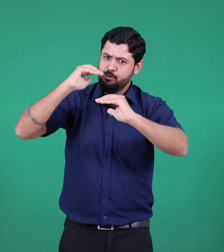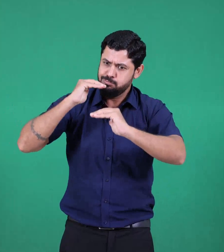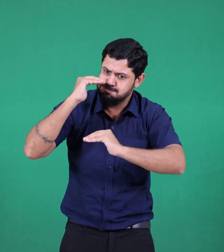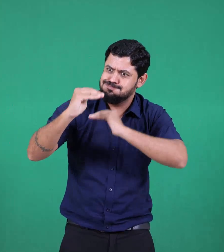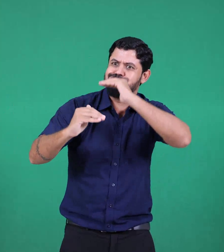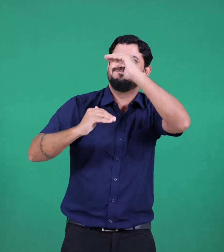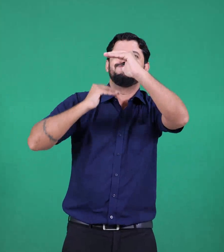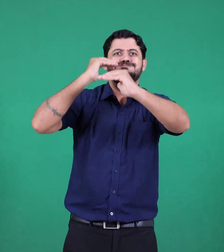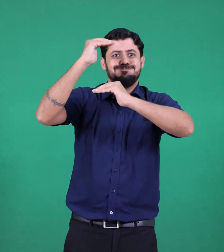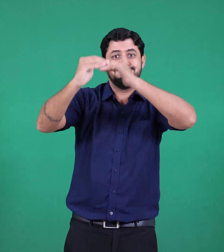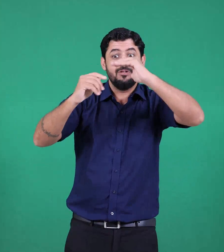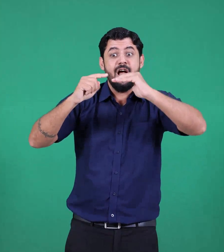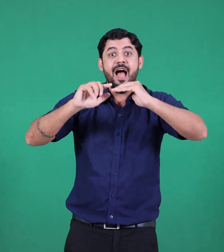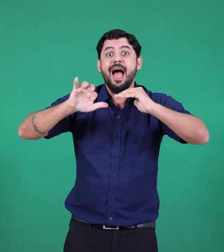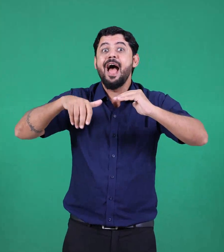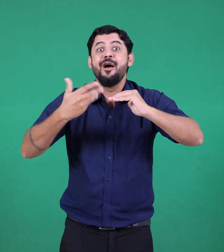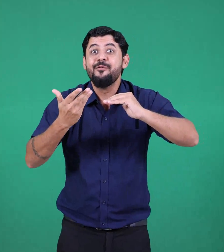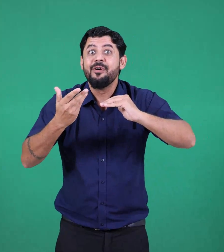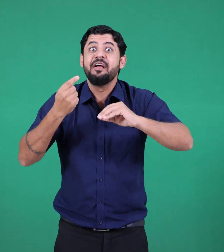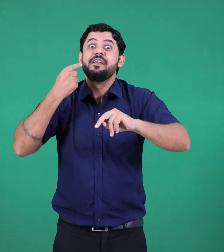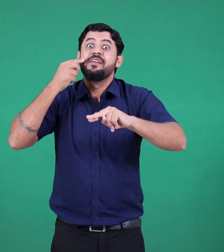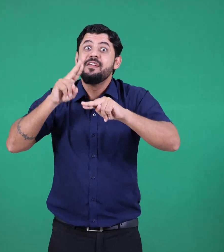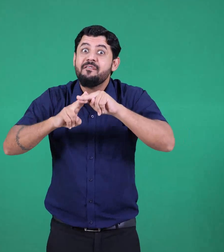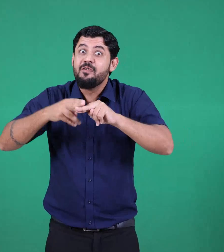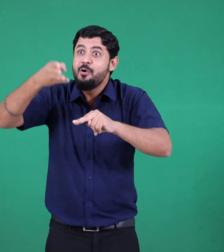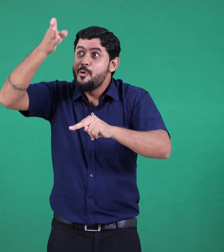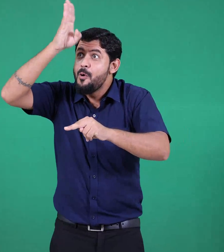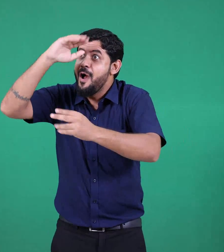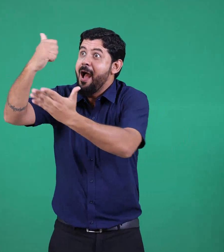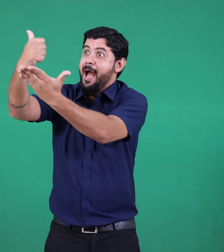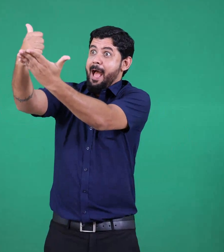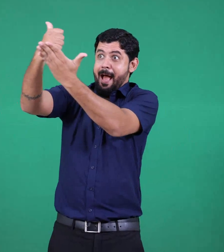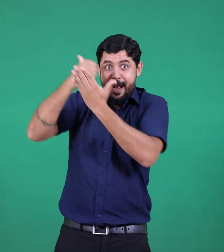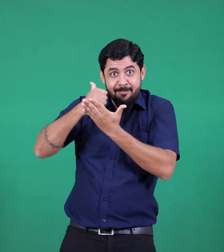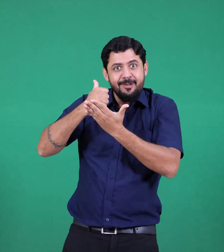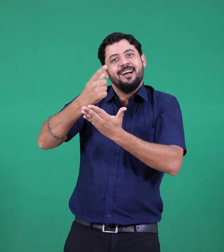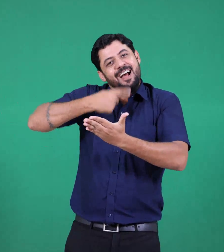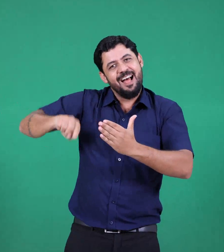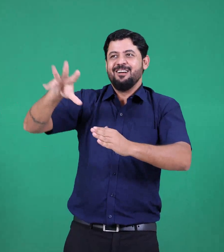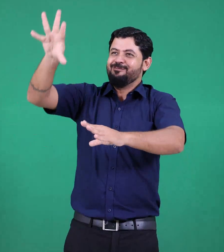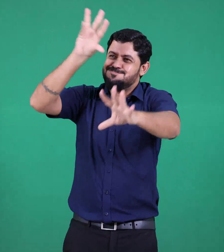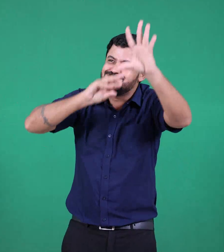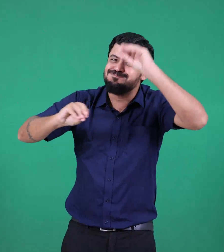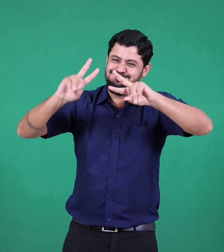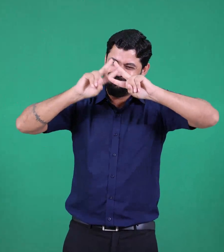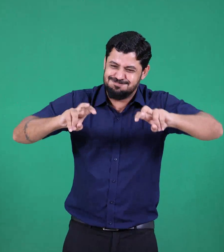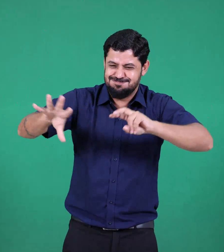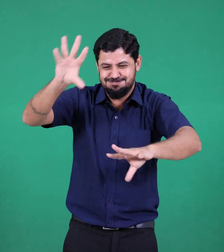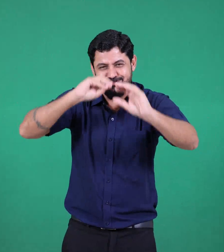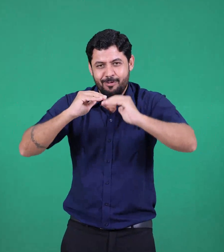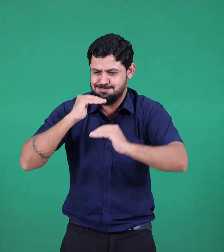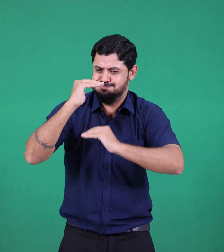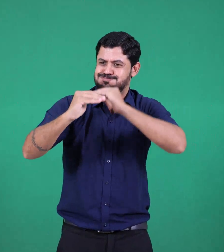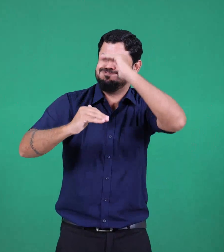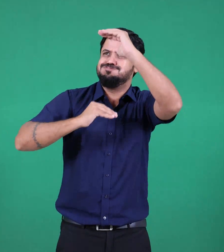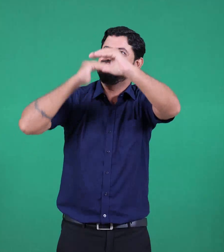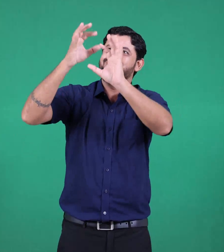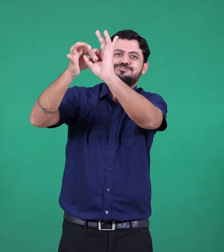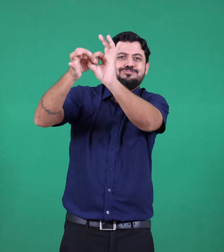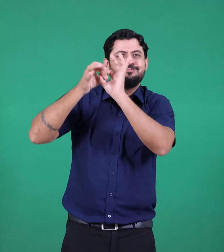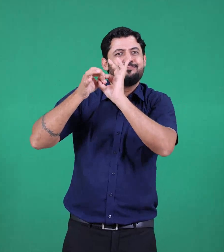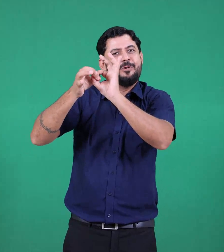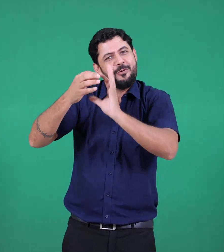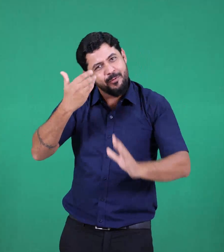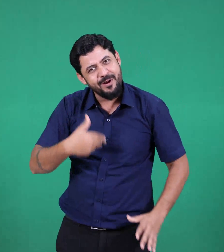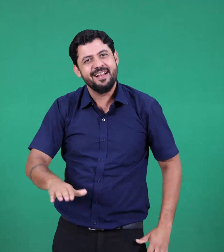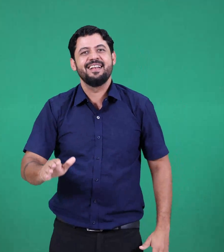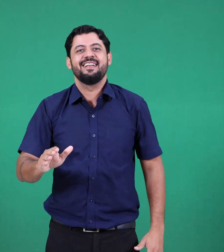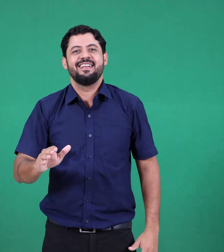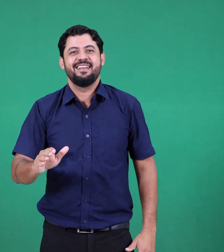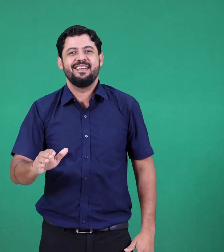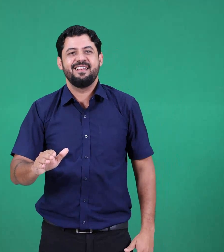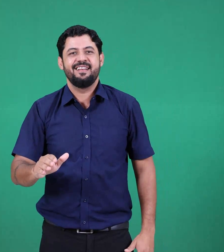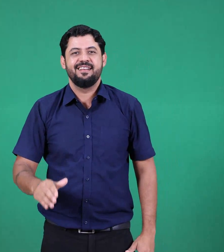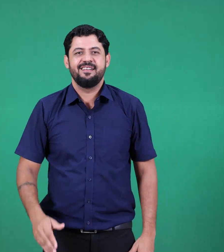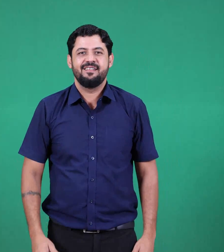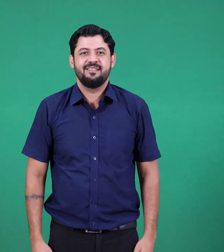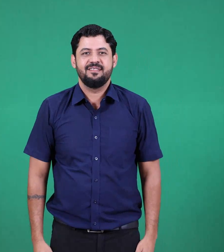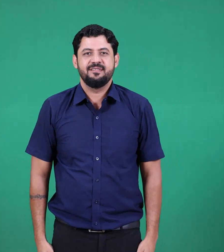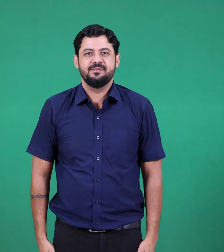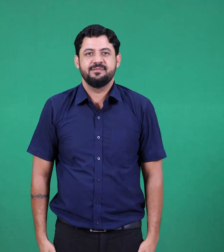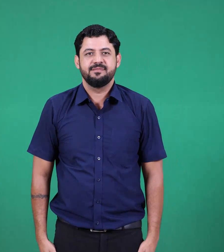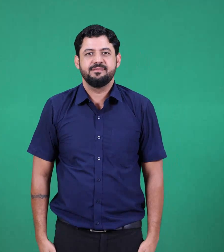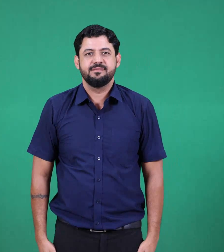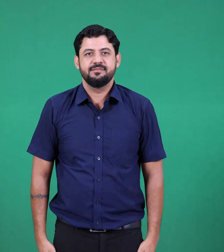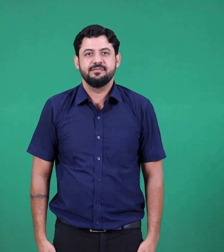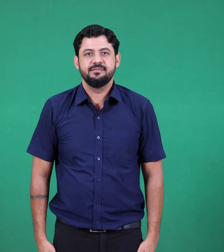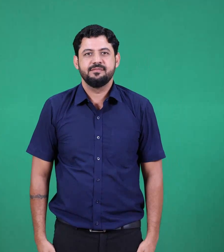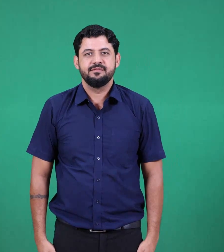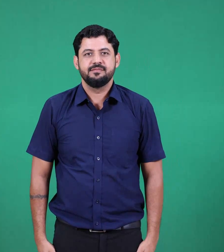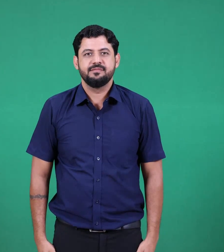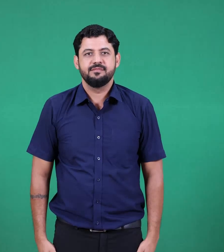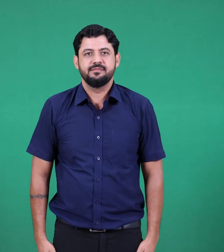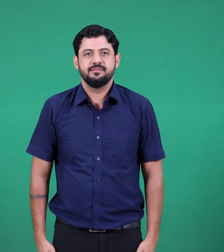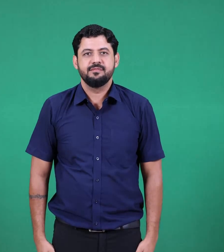And this we will do, if God permits.